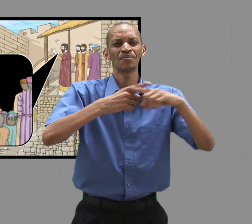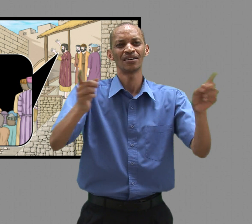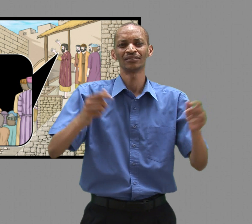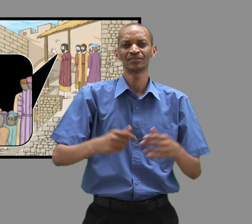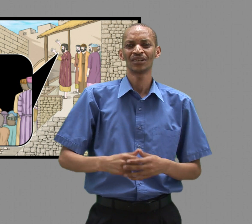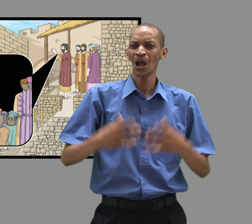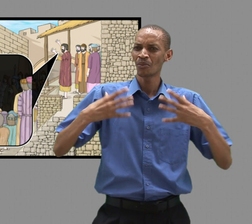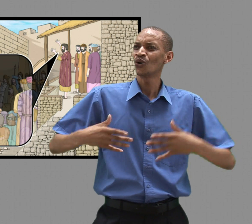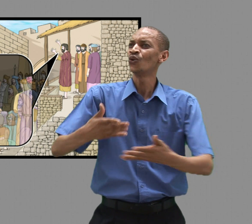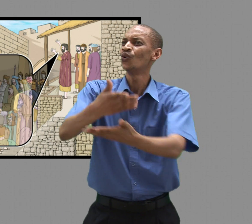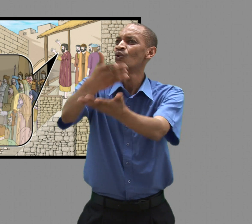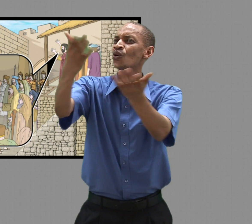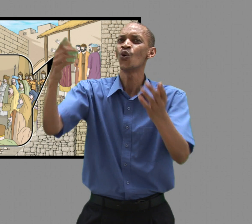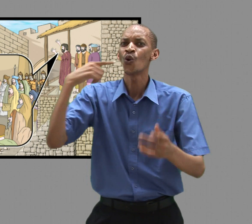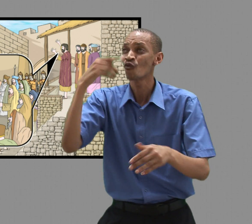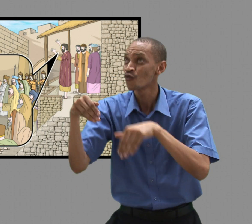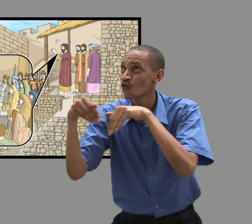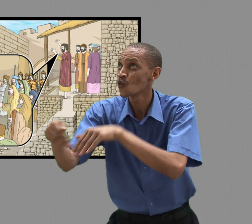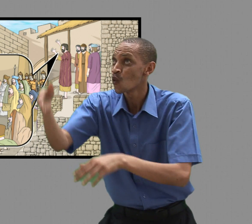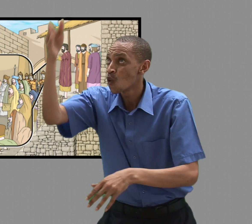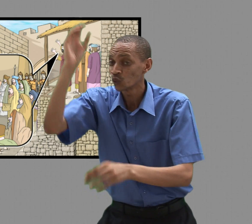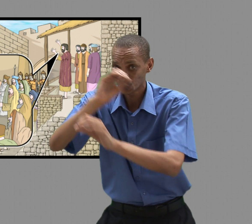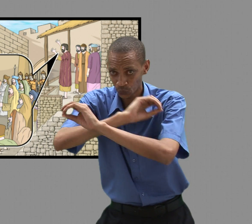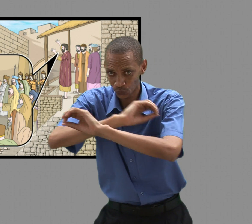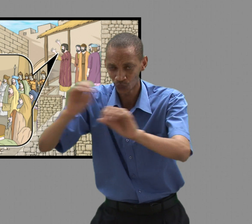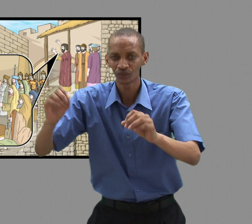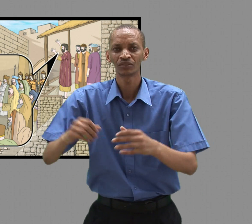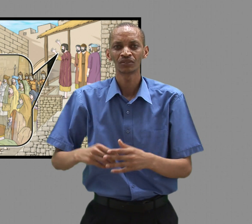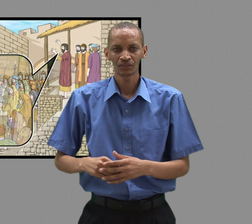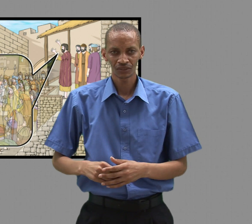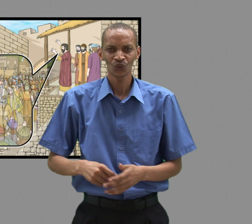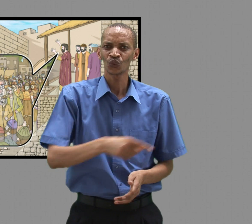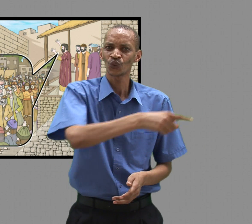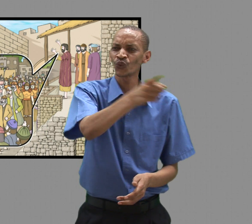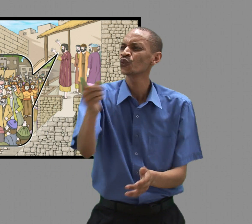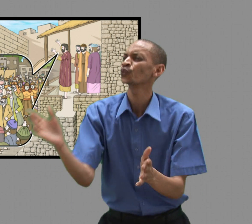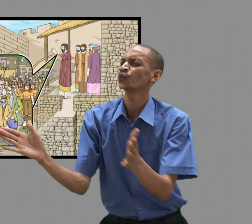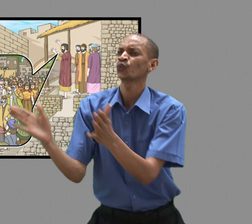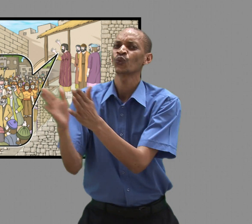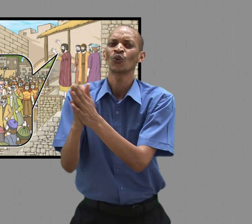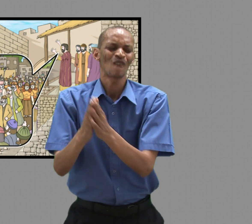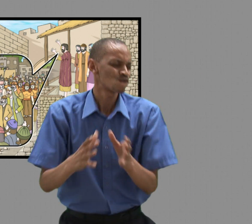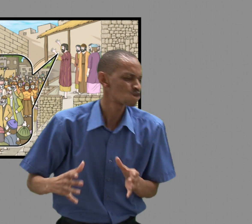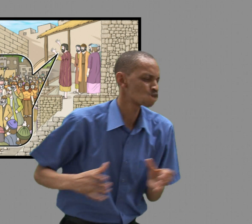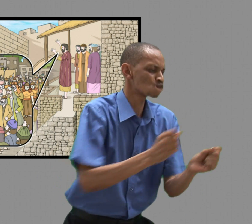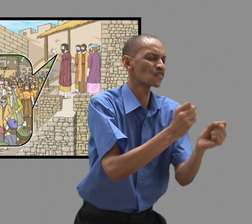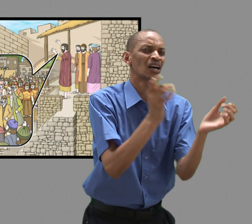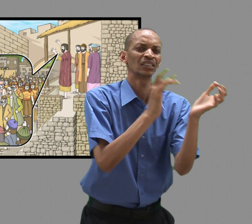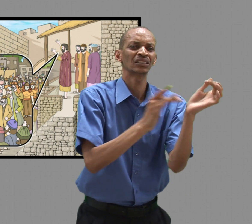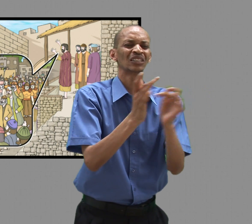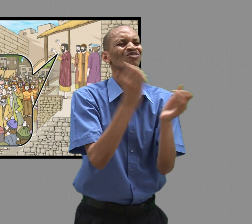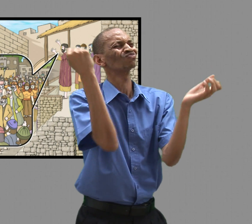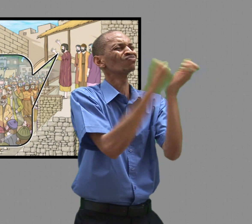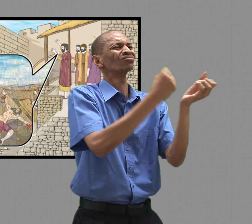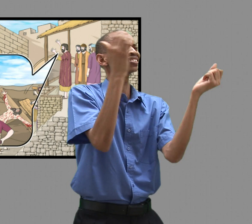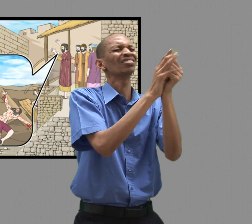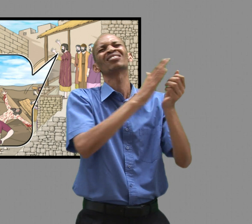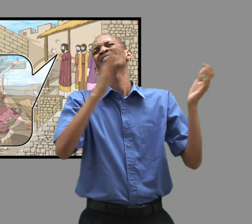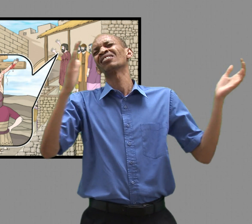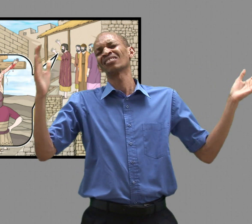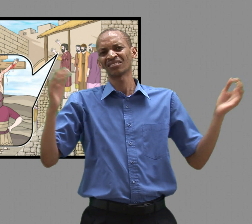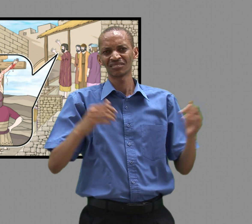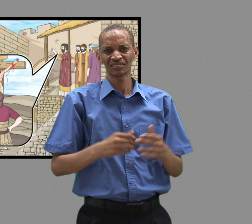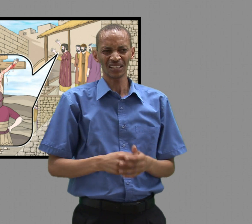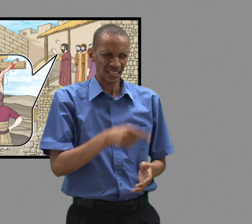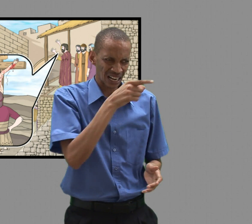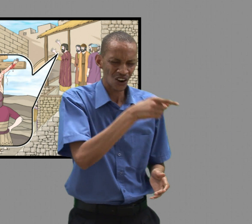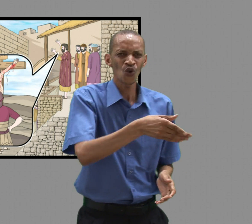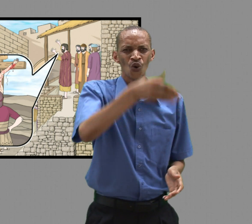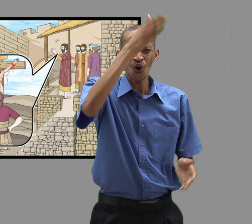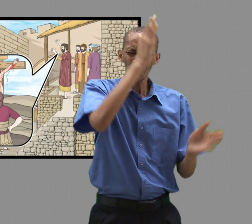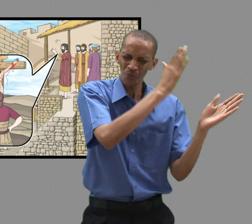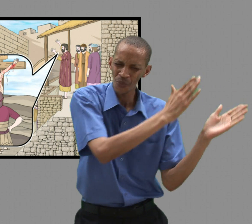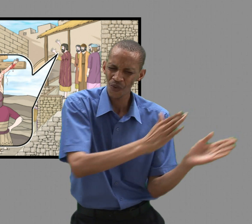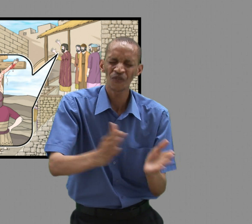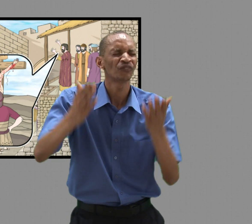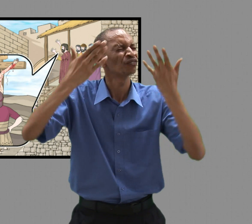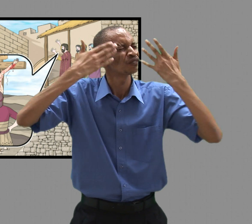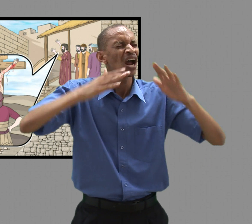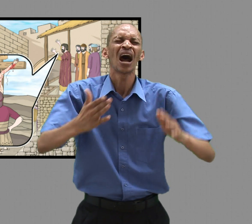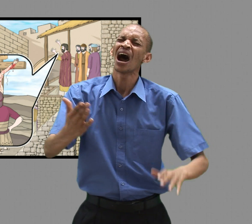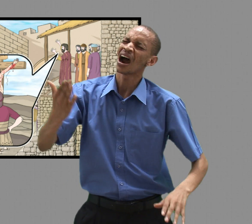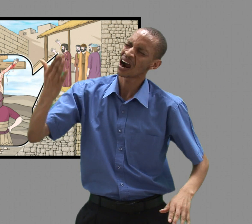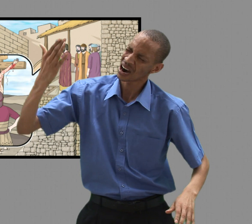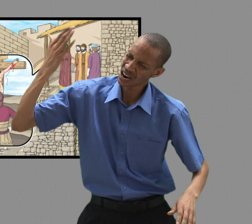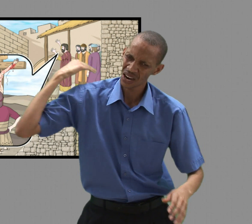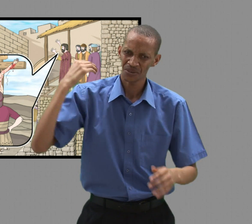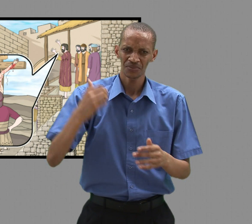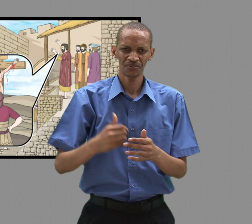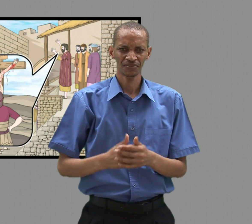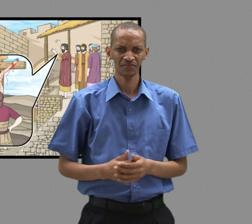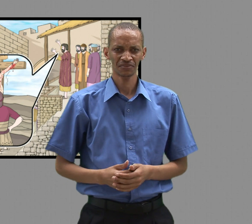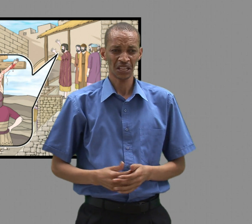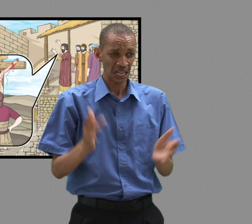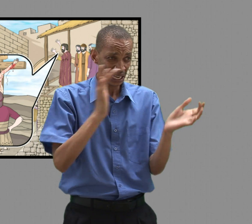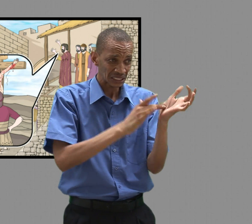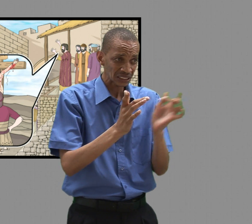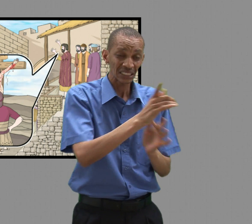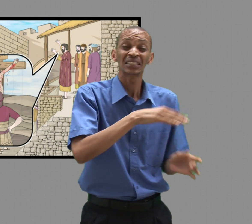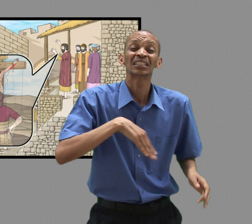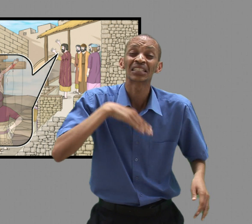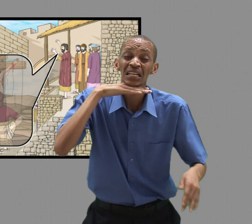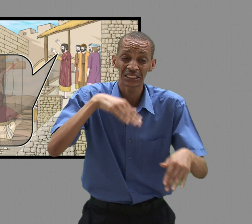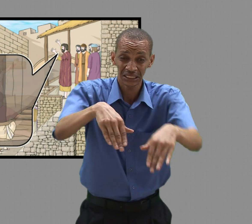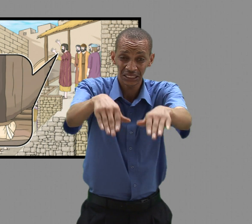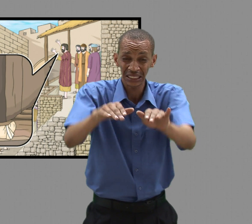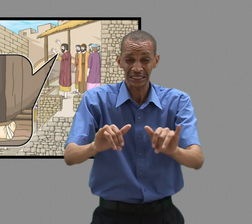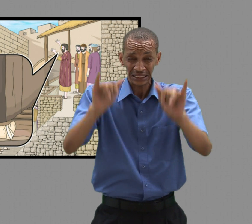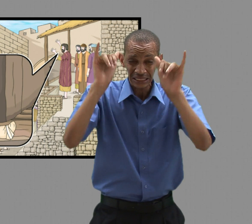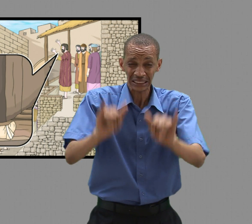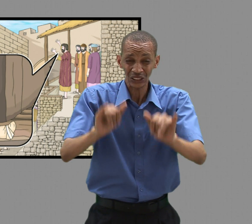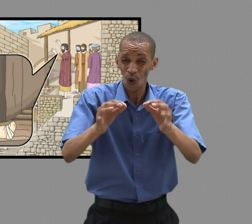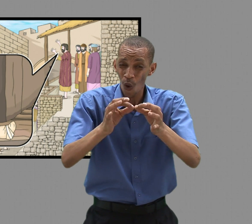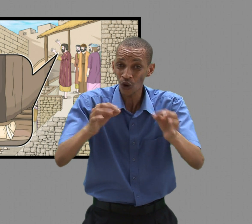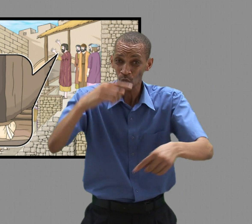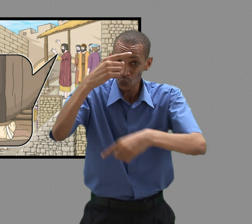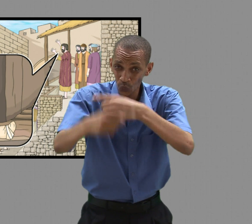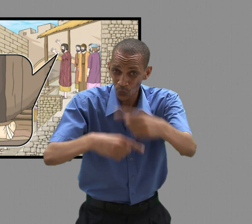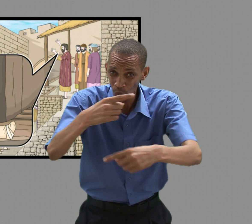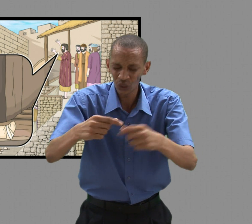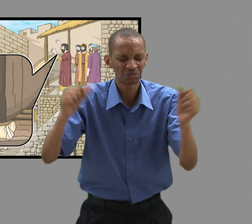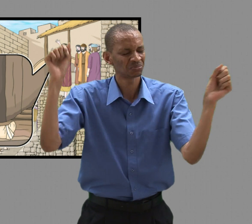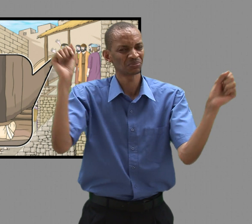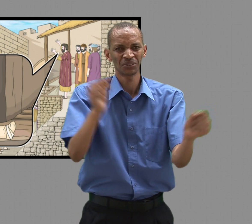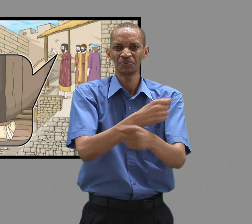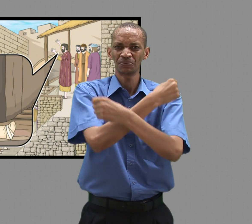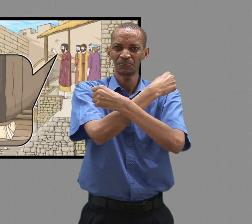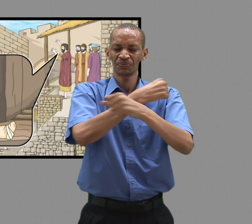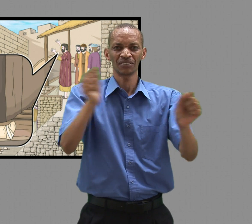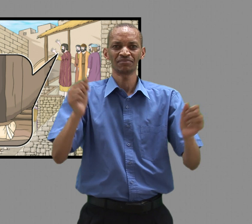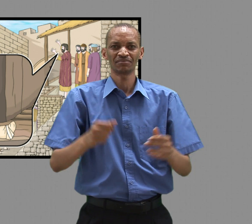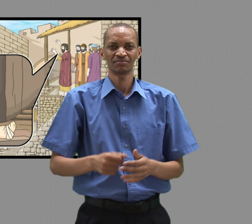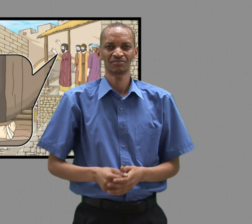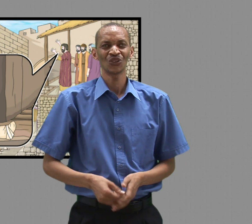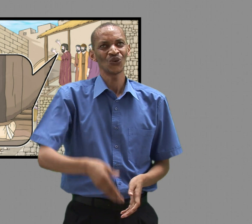He was delivered up by God’s set plan and foreknowledge, and you, by the hands of the lawless, put Him to death by nailing Him to the cross.